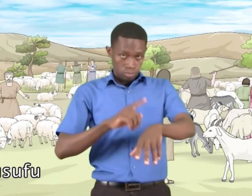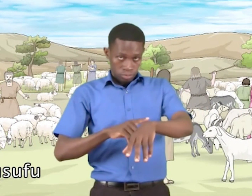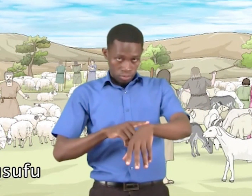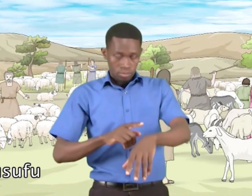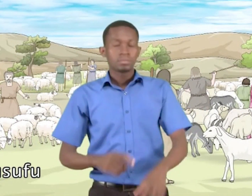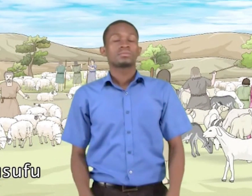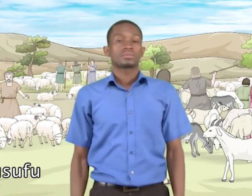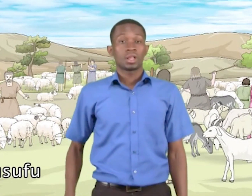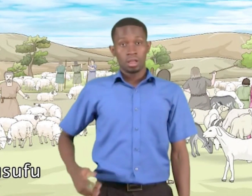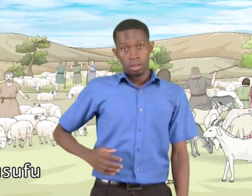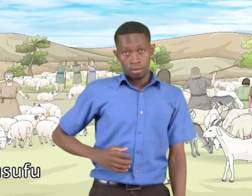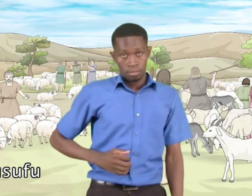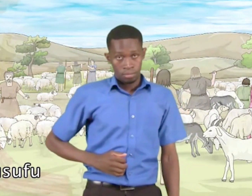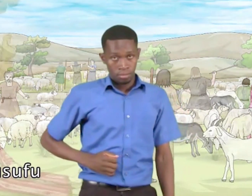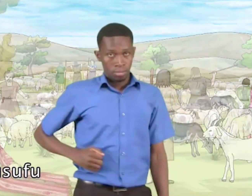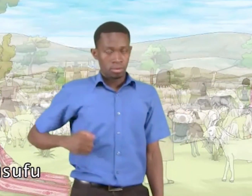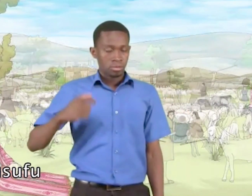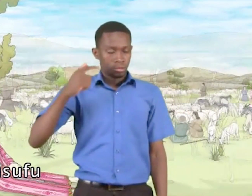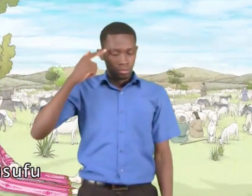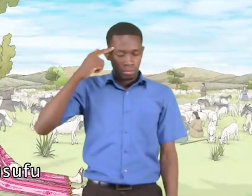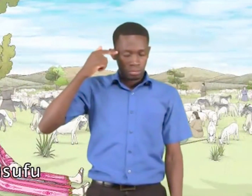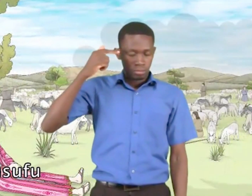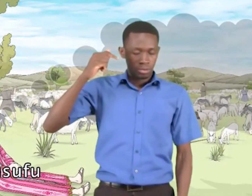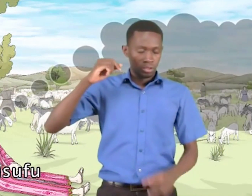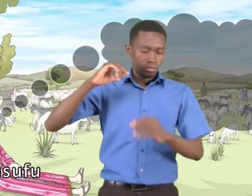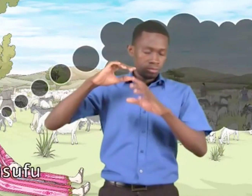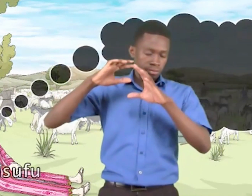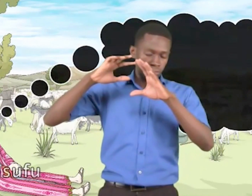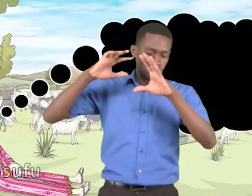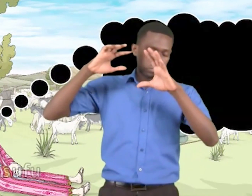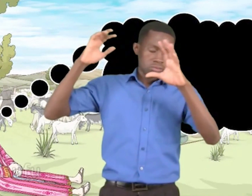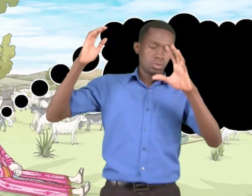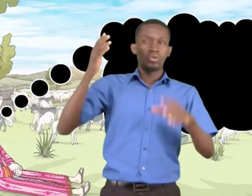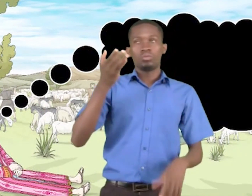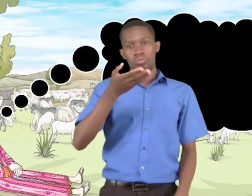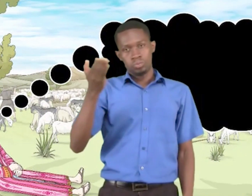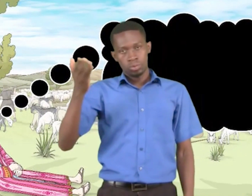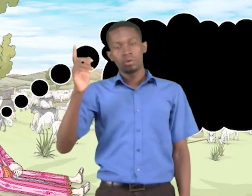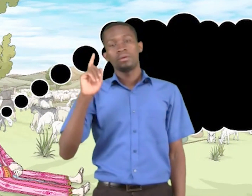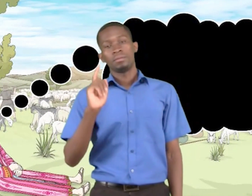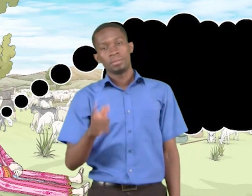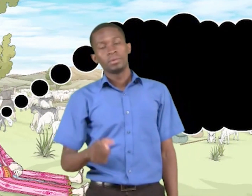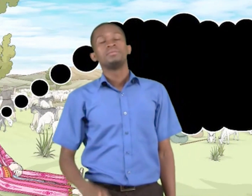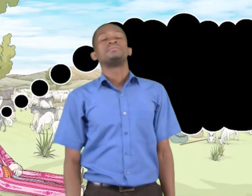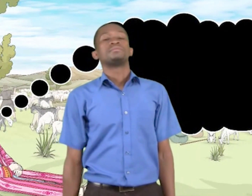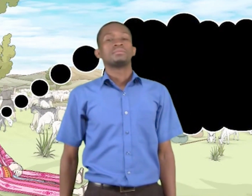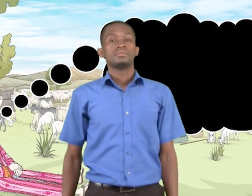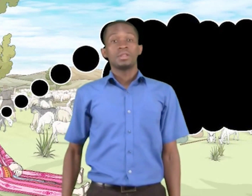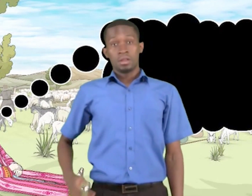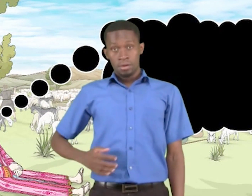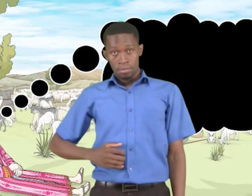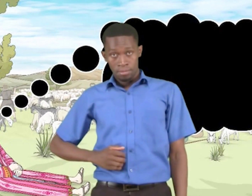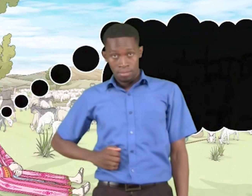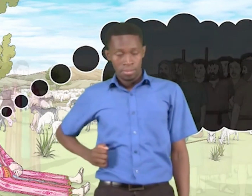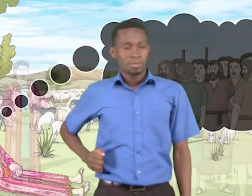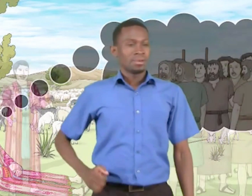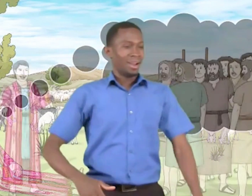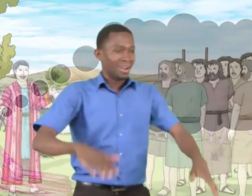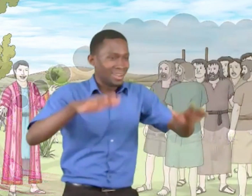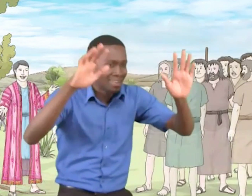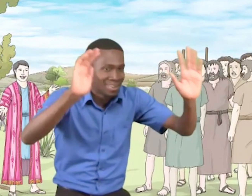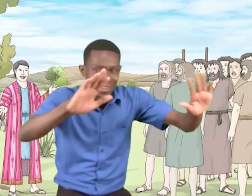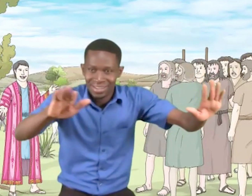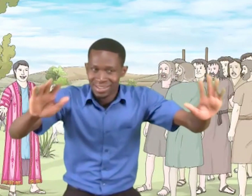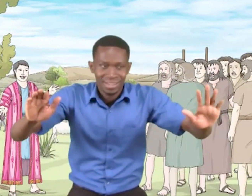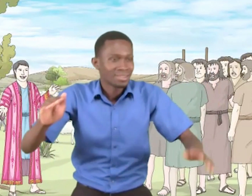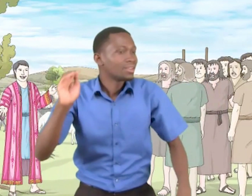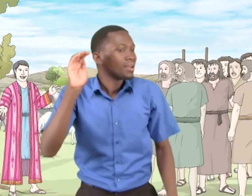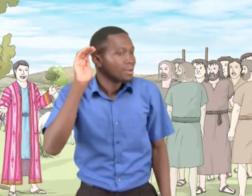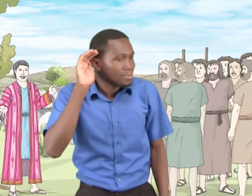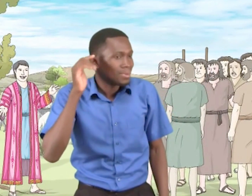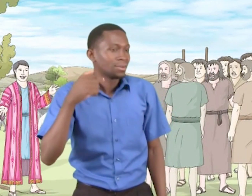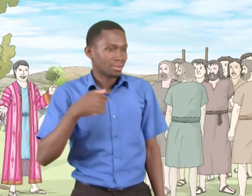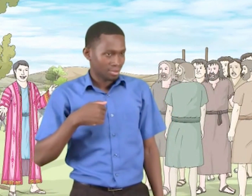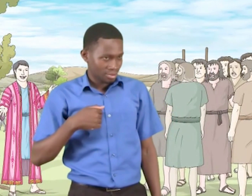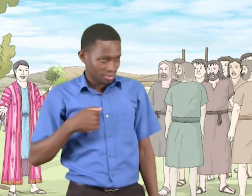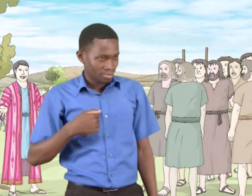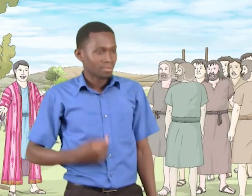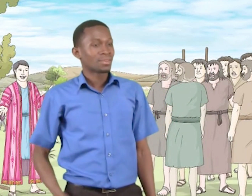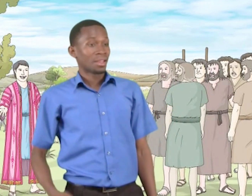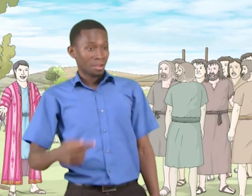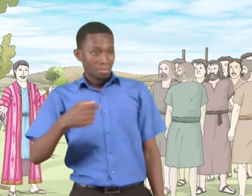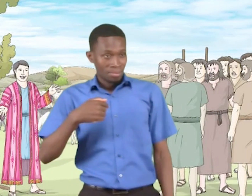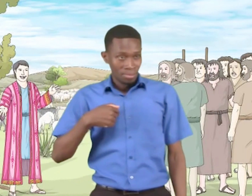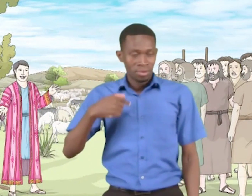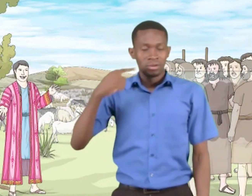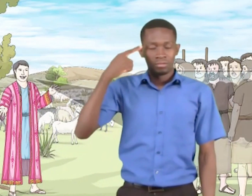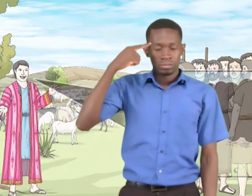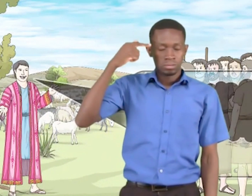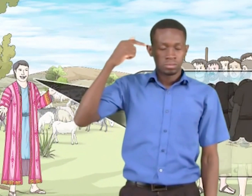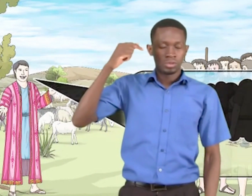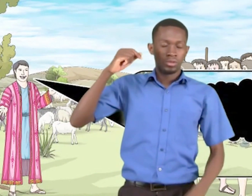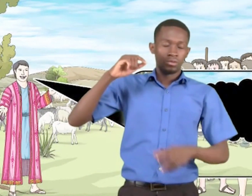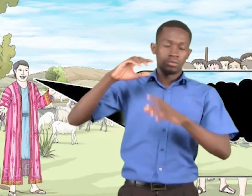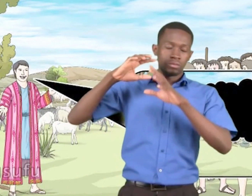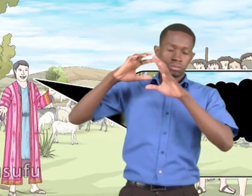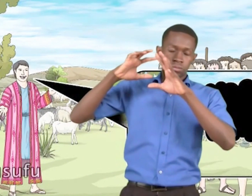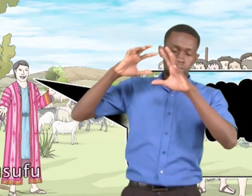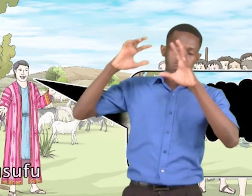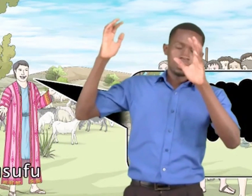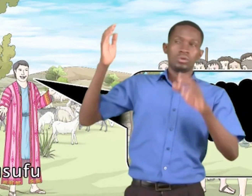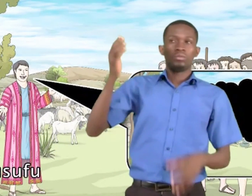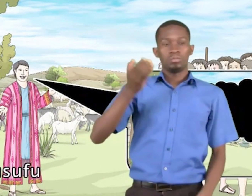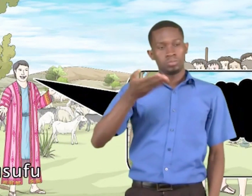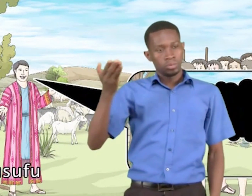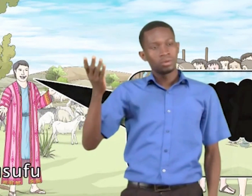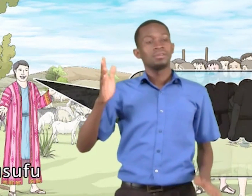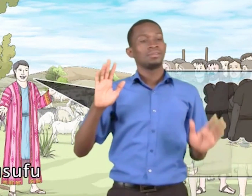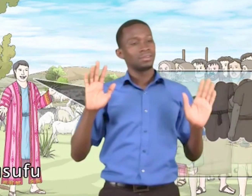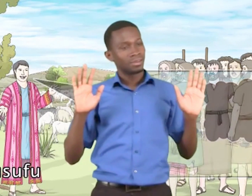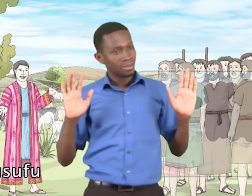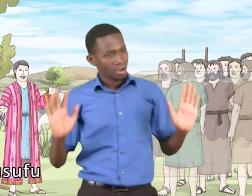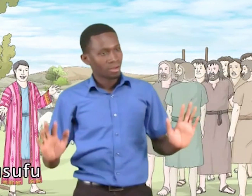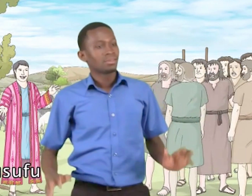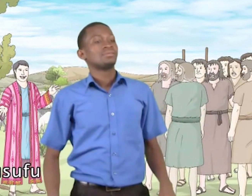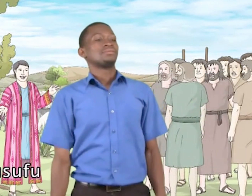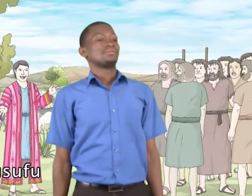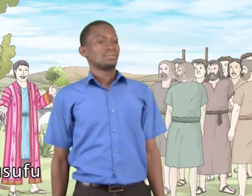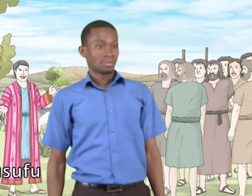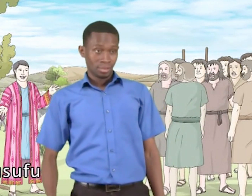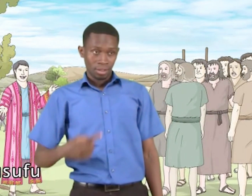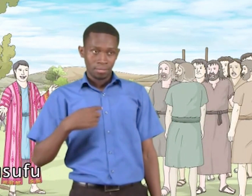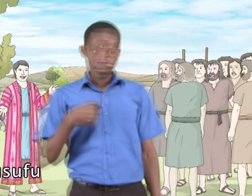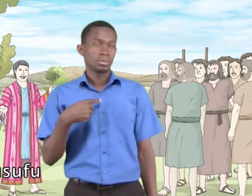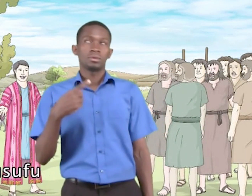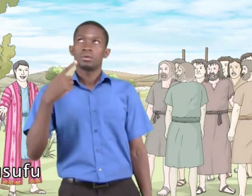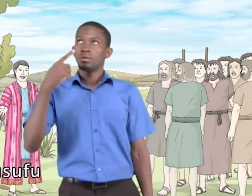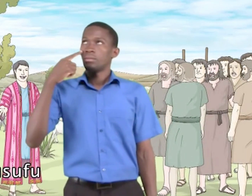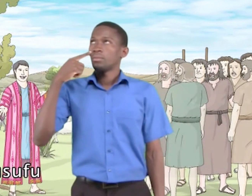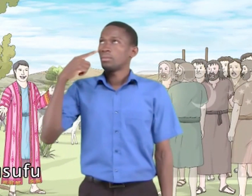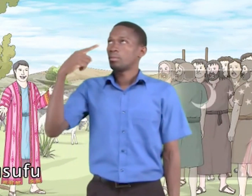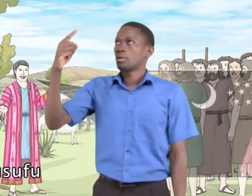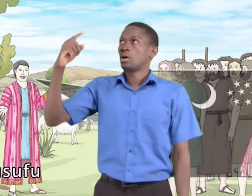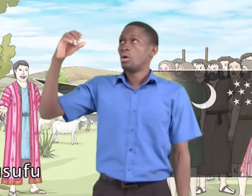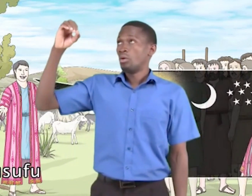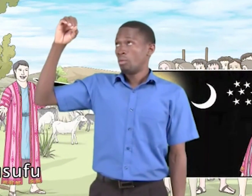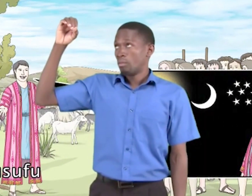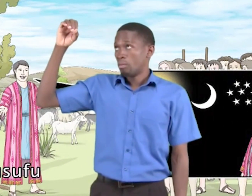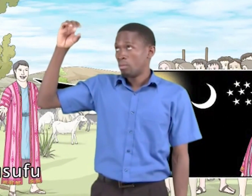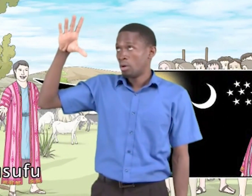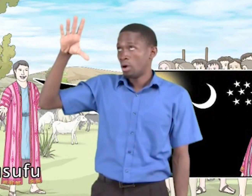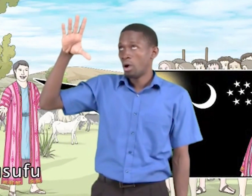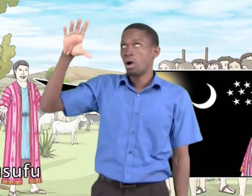Then Joseph had another dream and told it to his brothers.